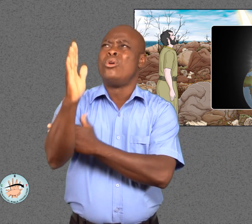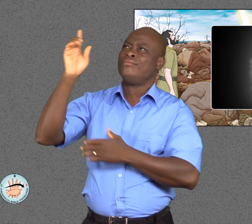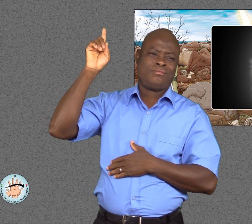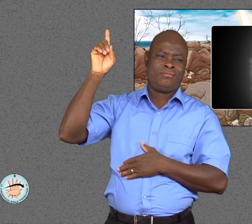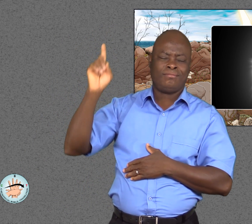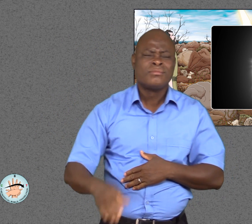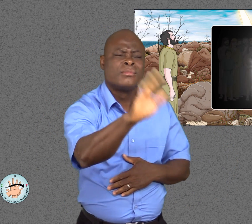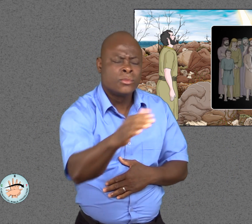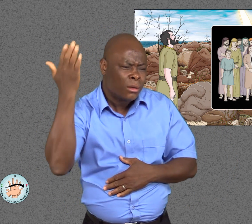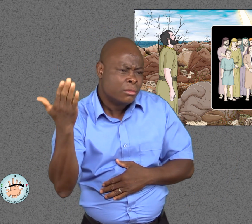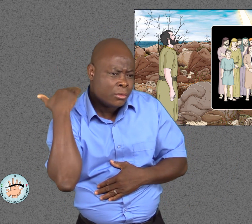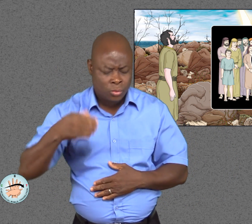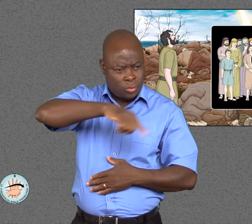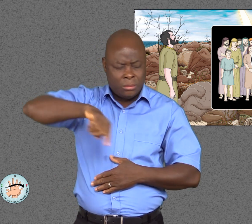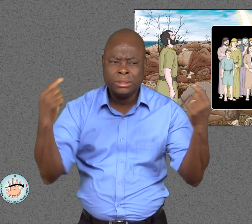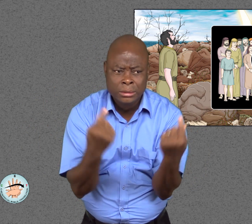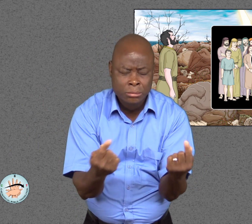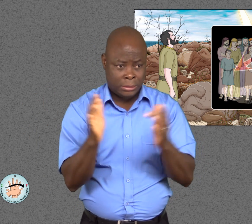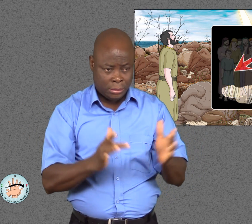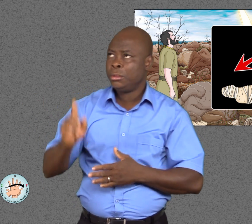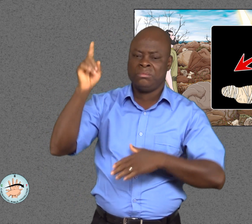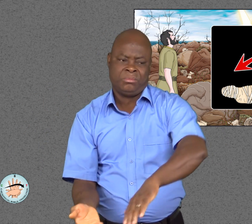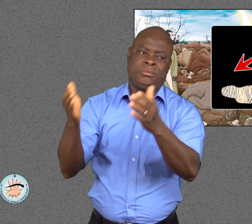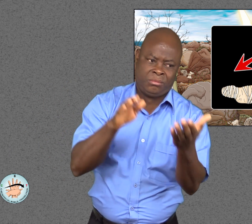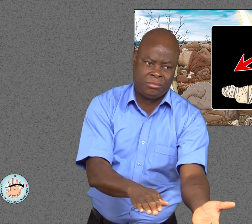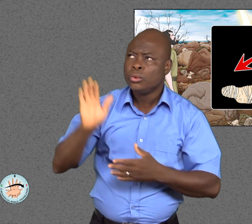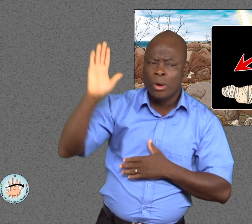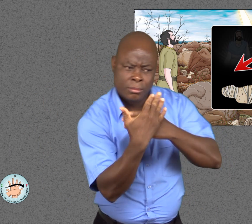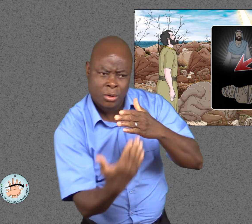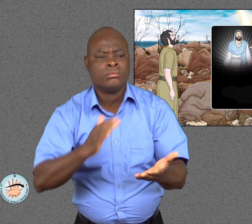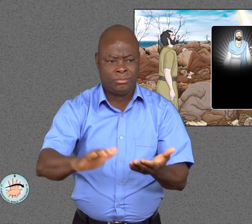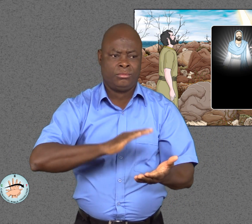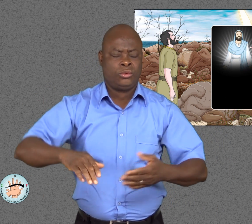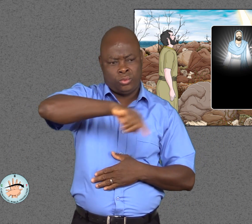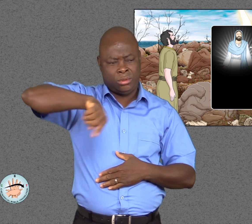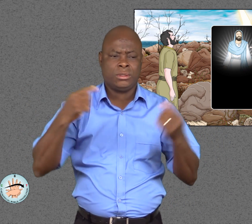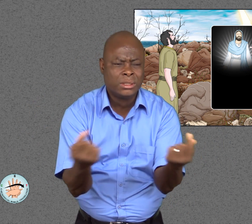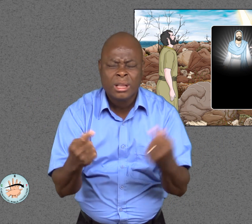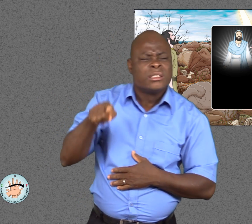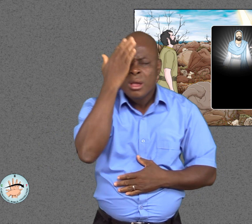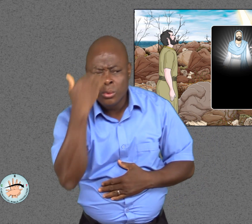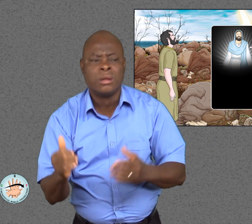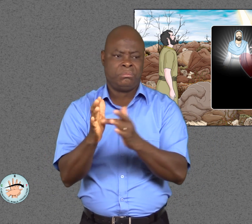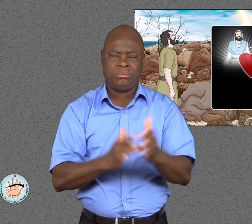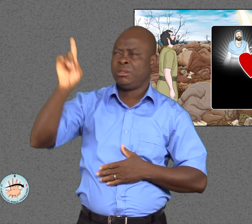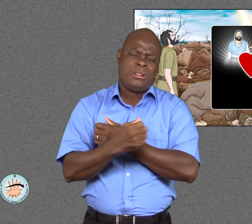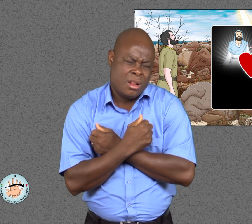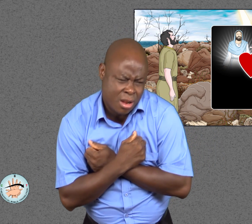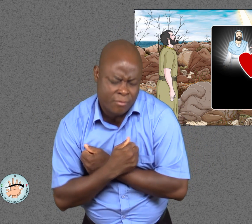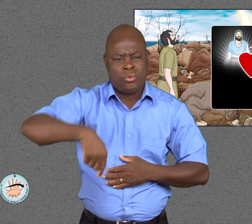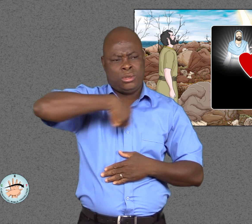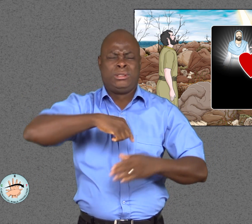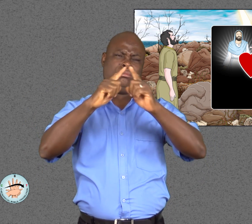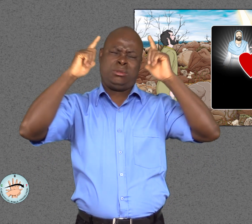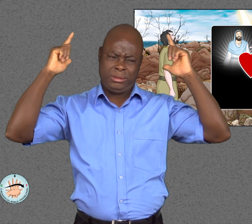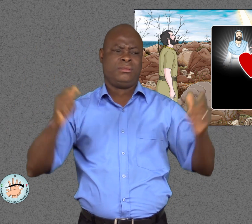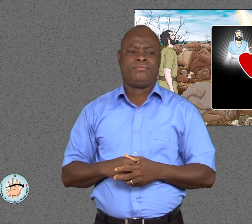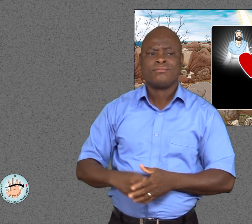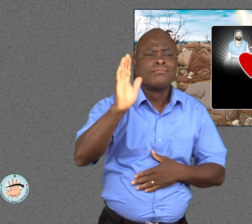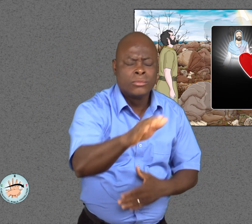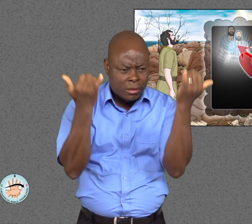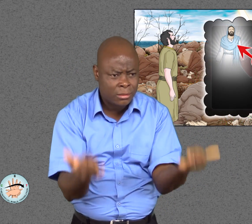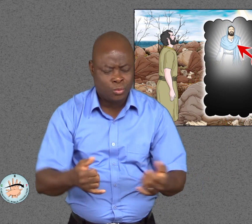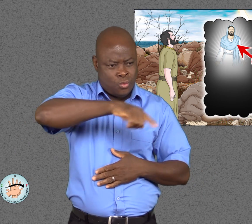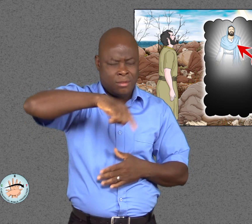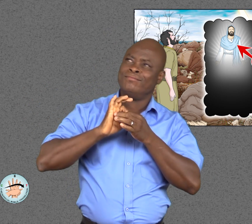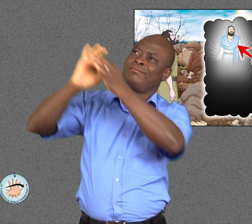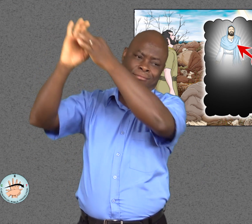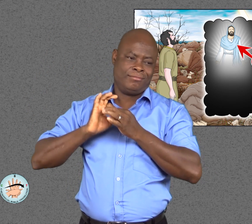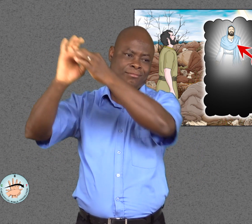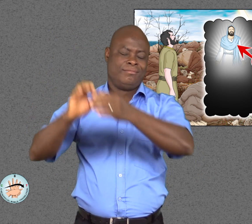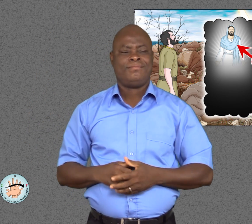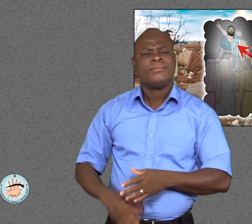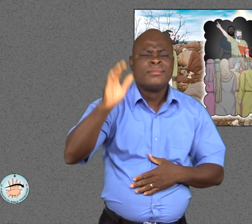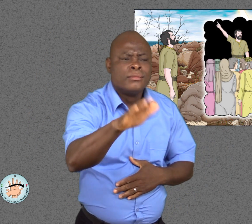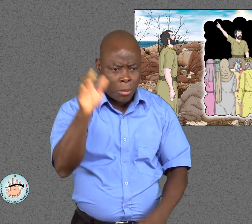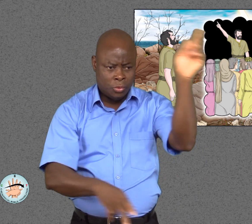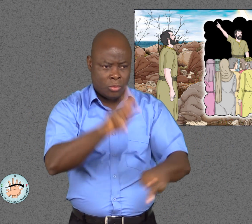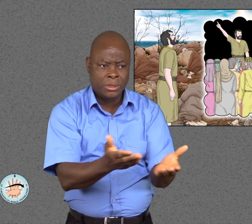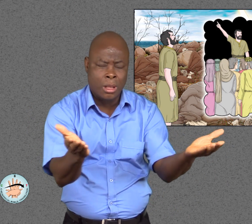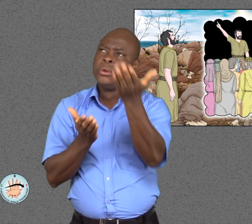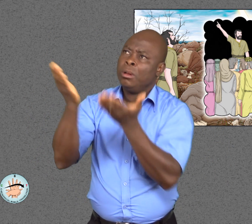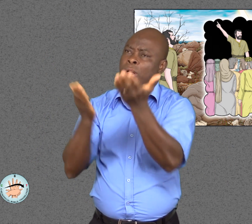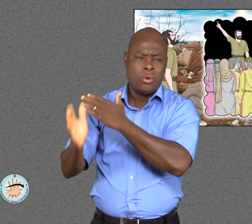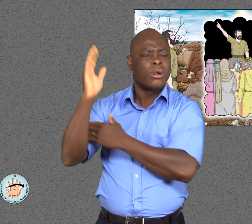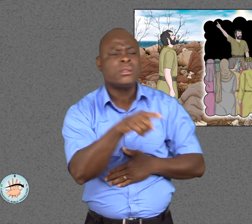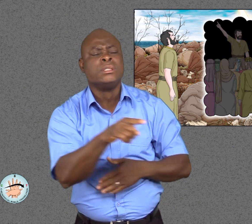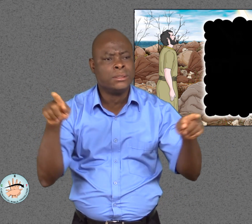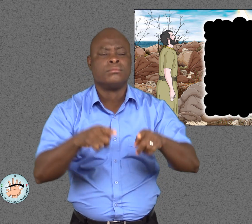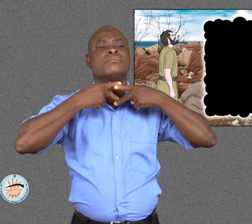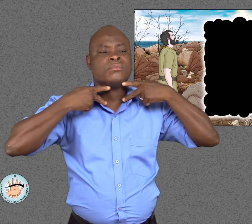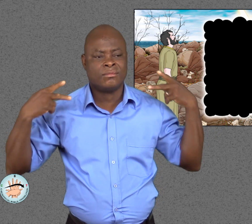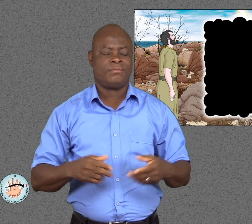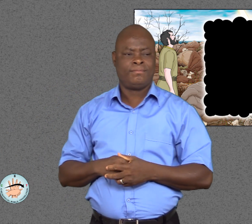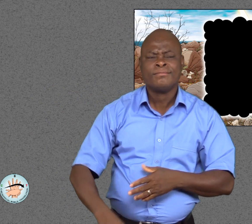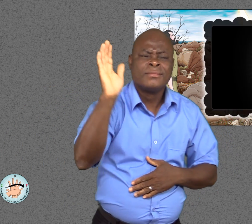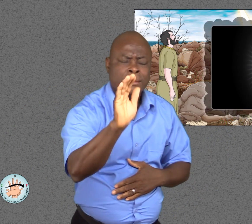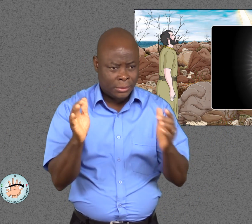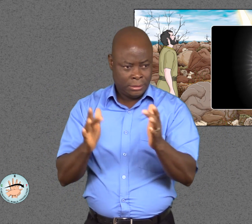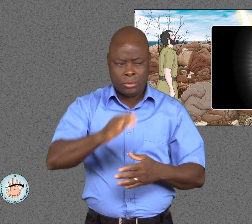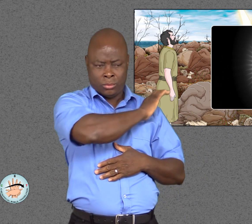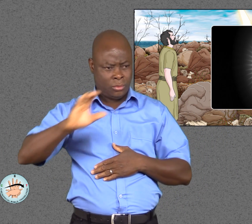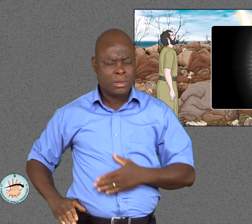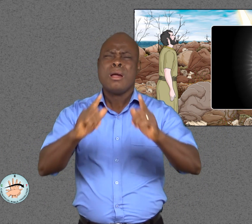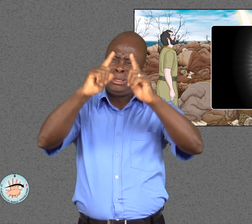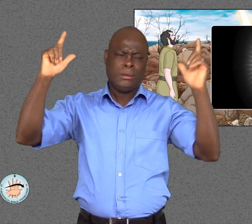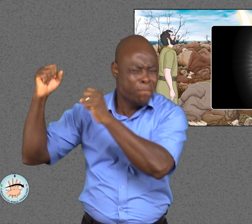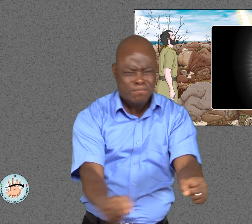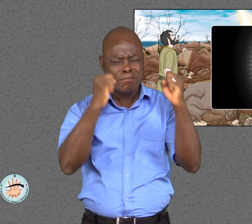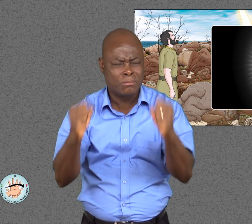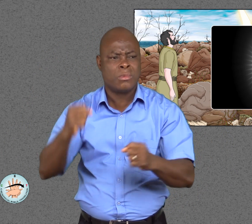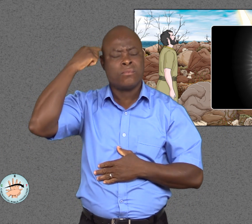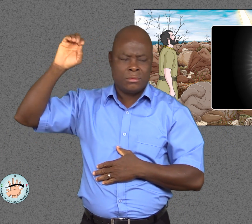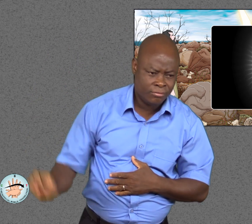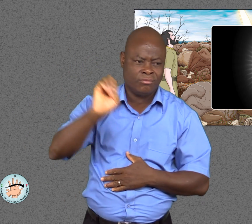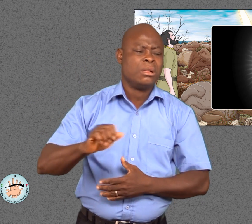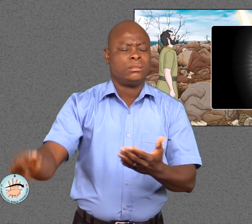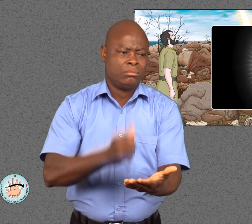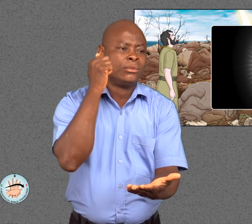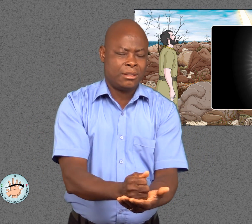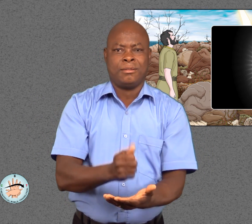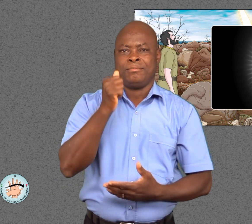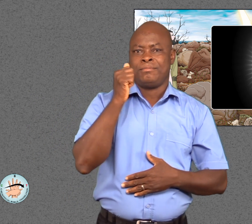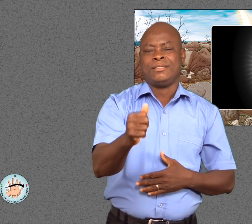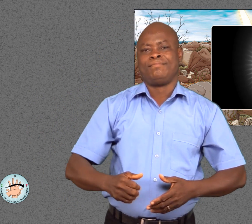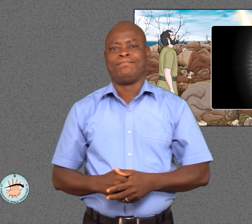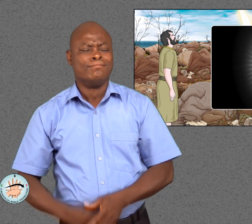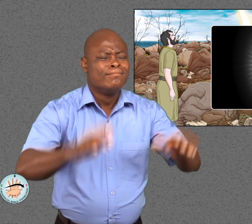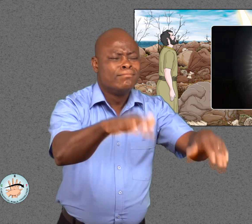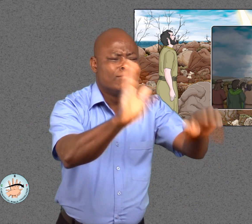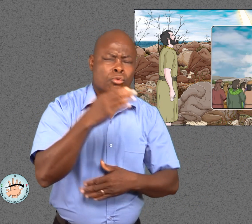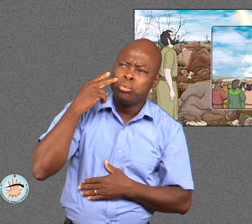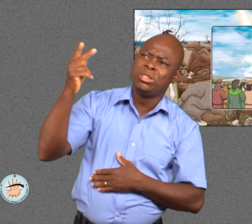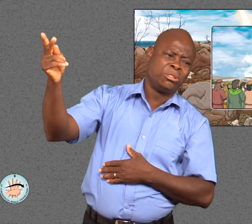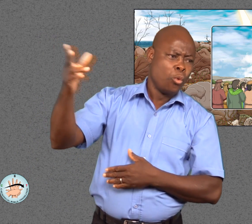To Him who loves us and has released us from our sins by His blood, who has made us to be a kingdom, priests to His God and Father—to Him be the glory and power forever and ever!